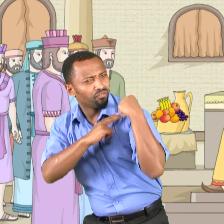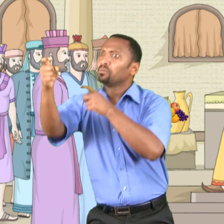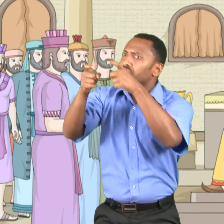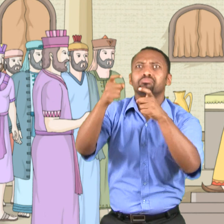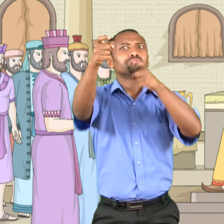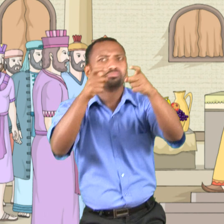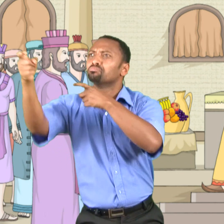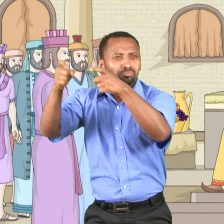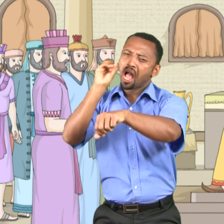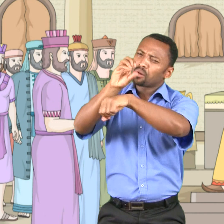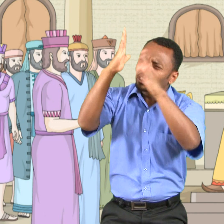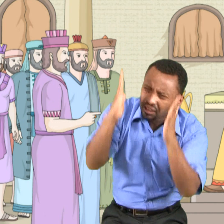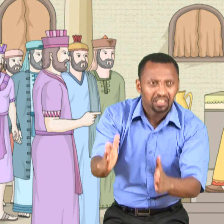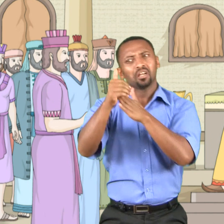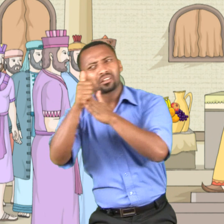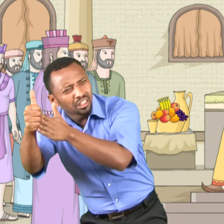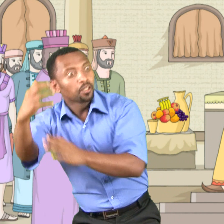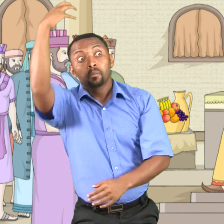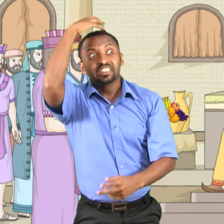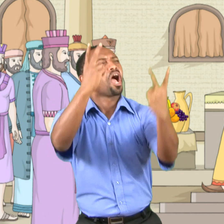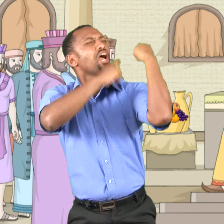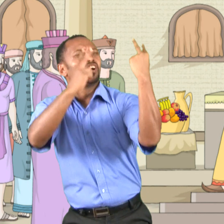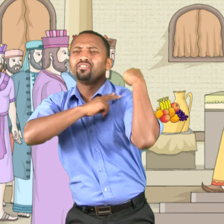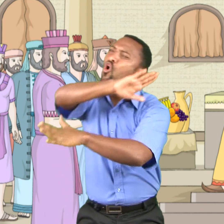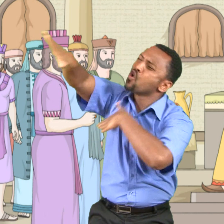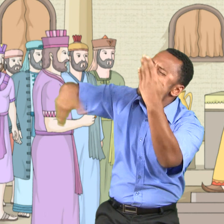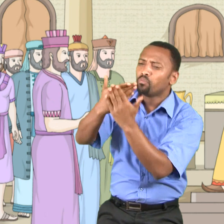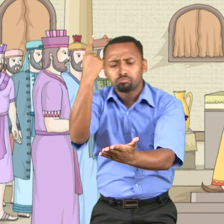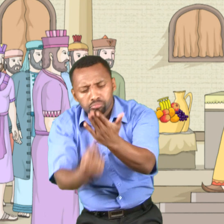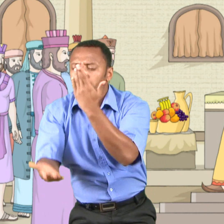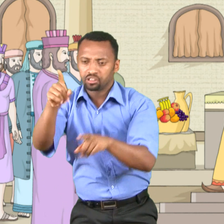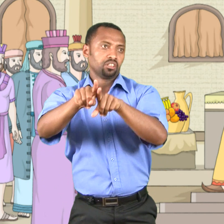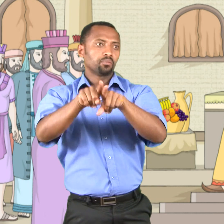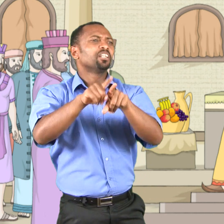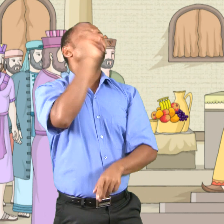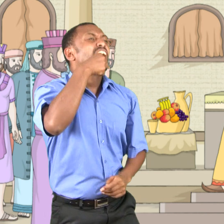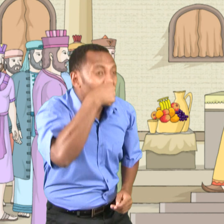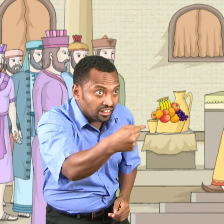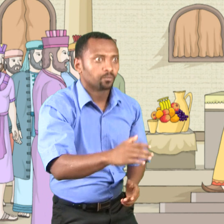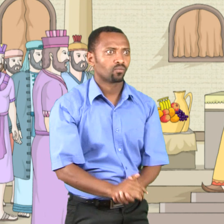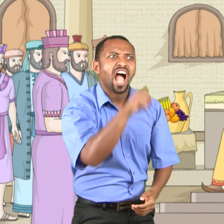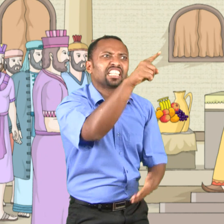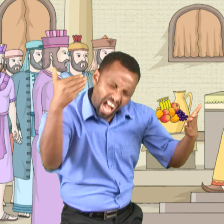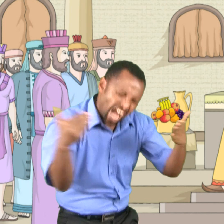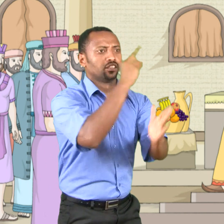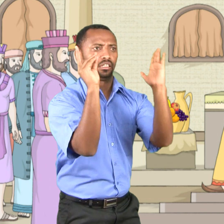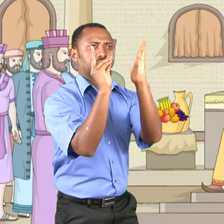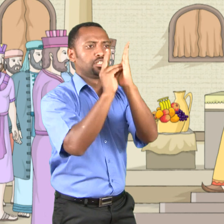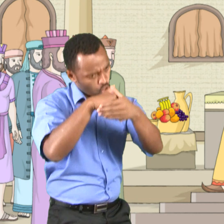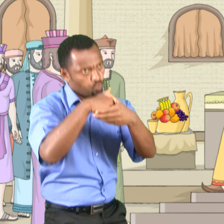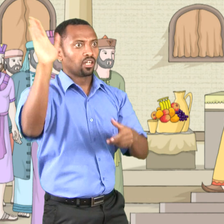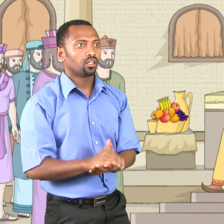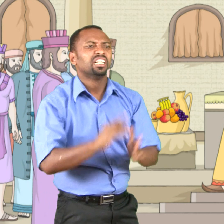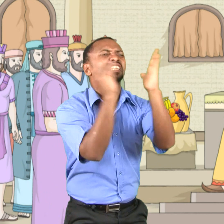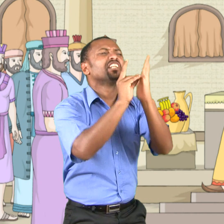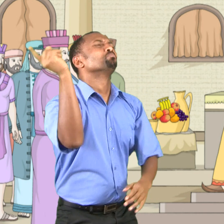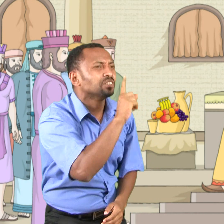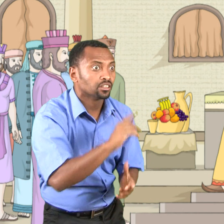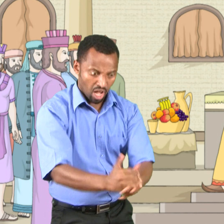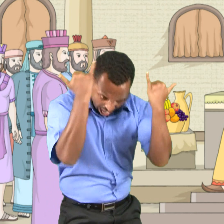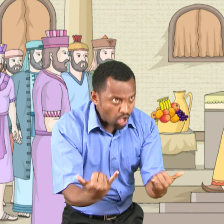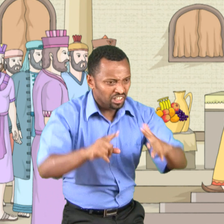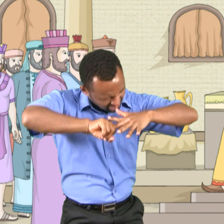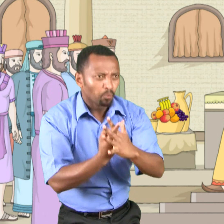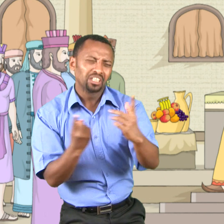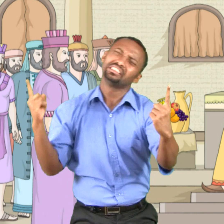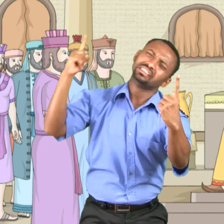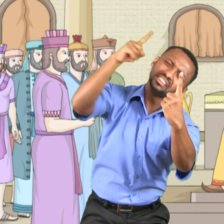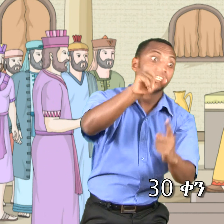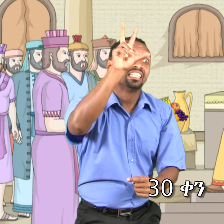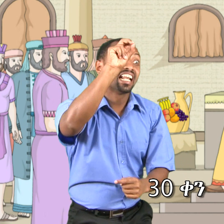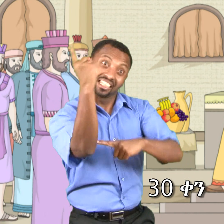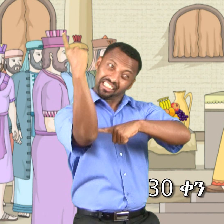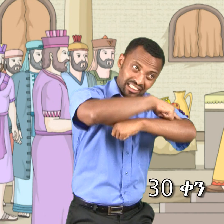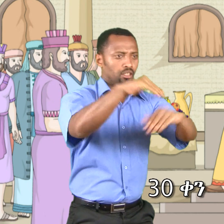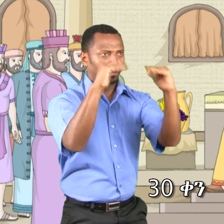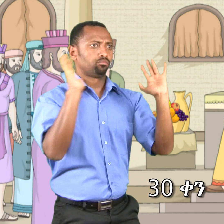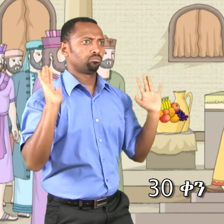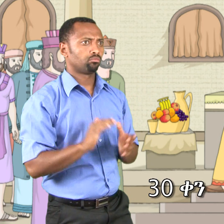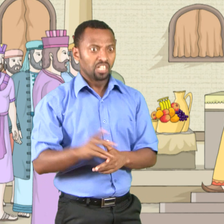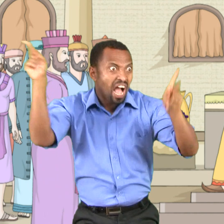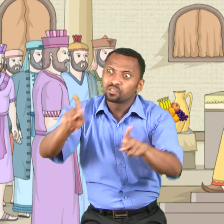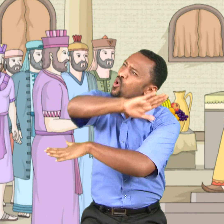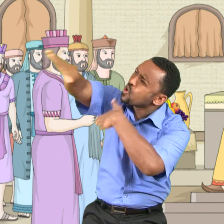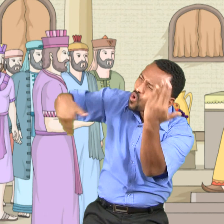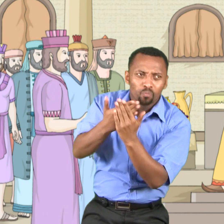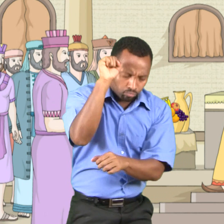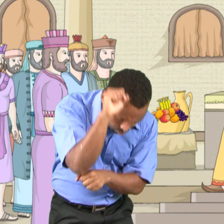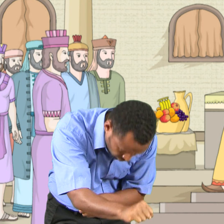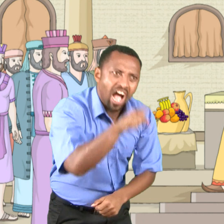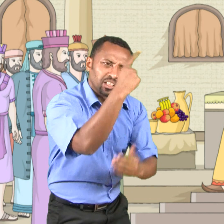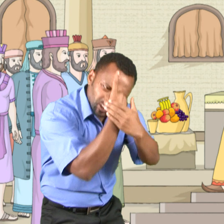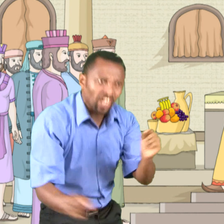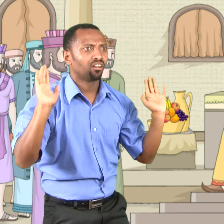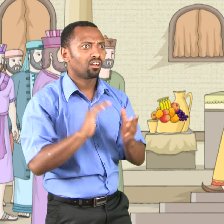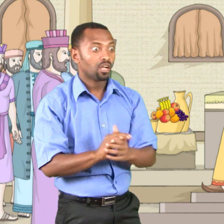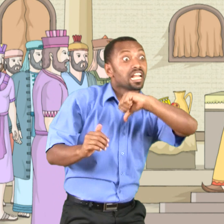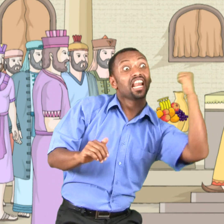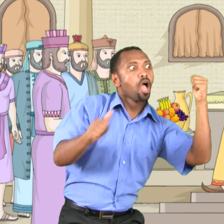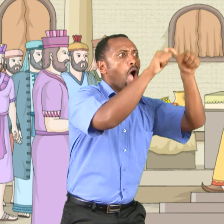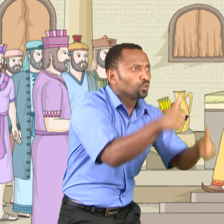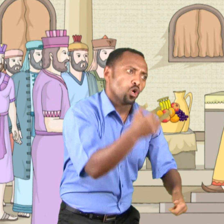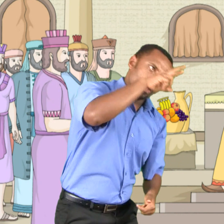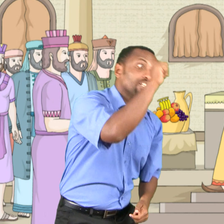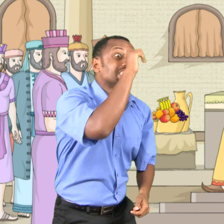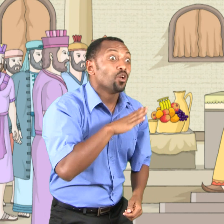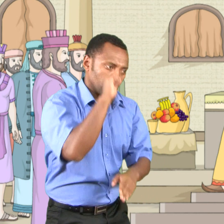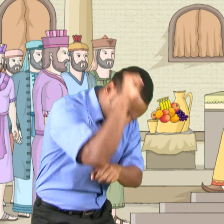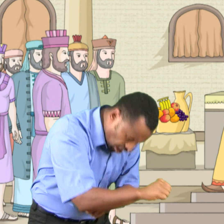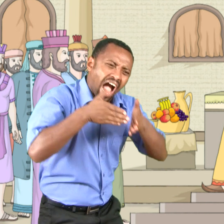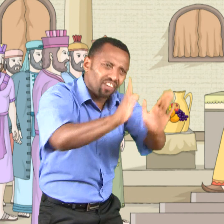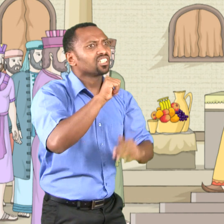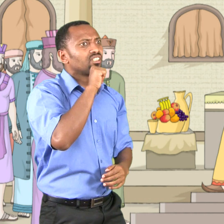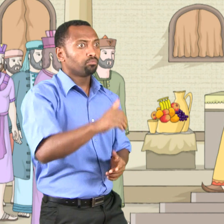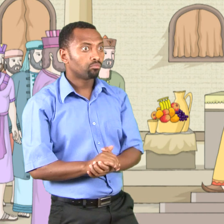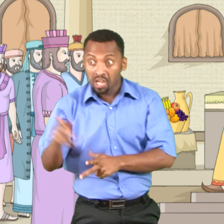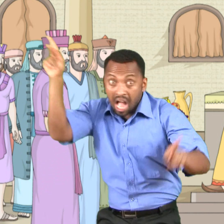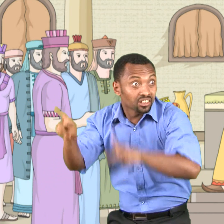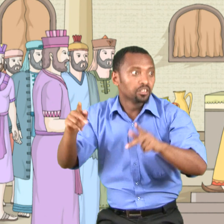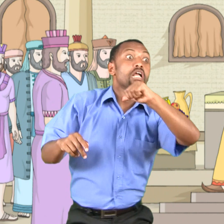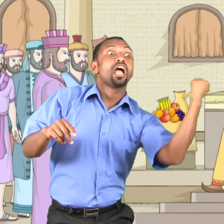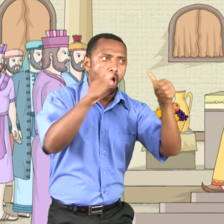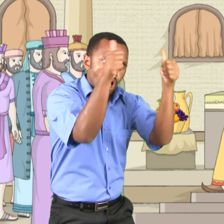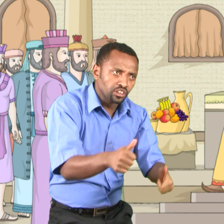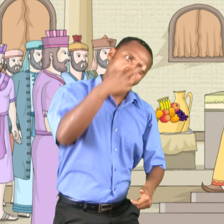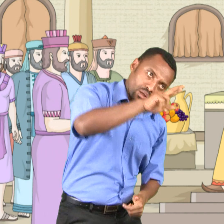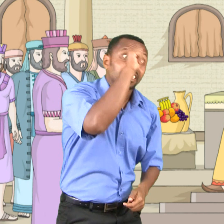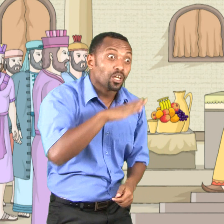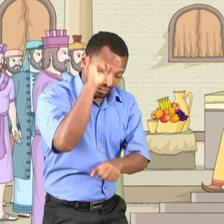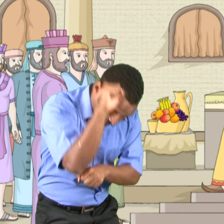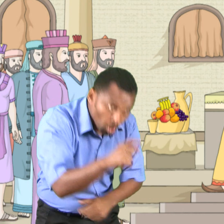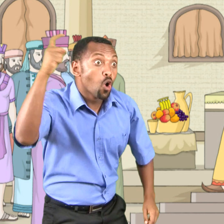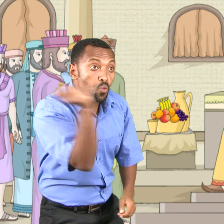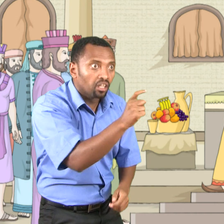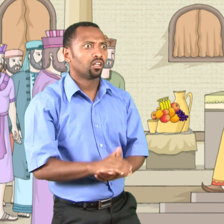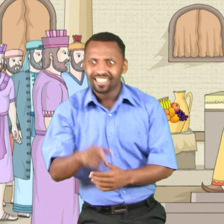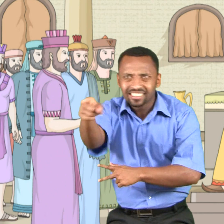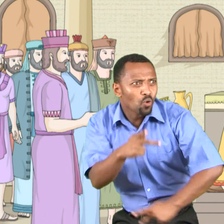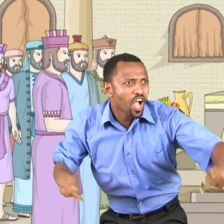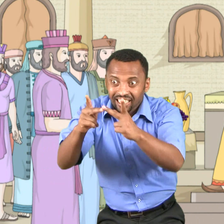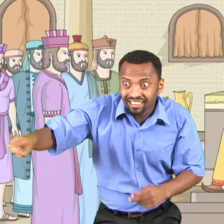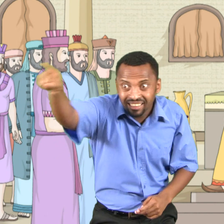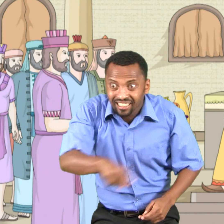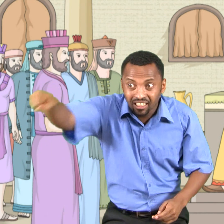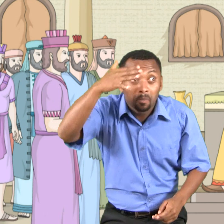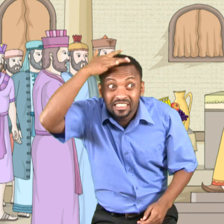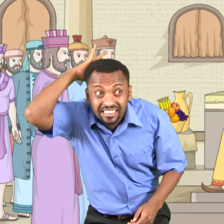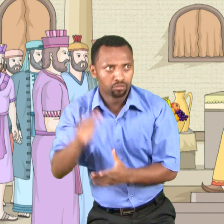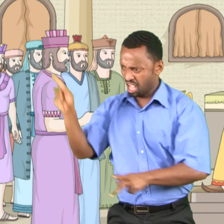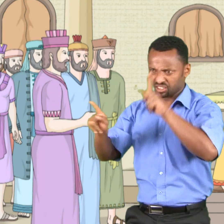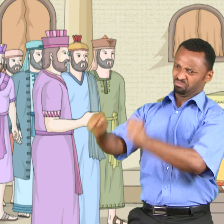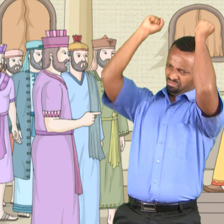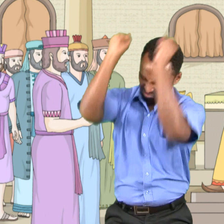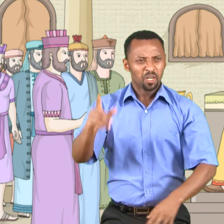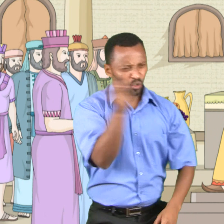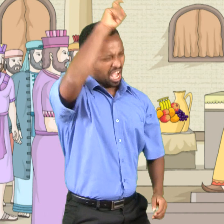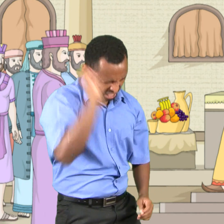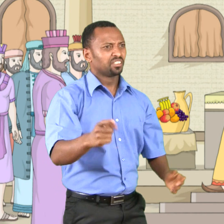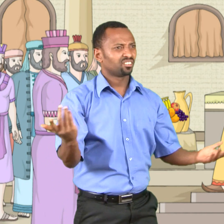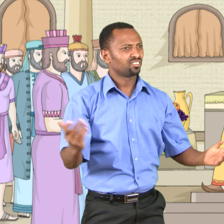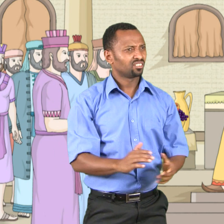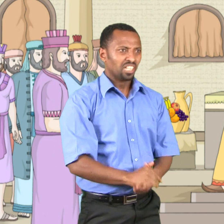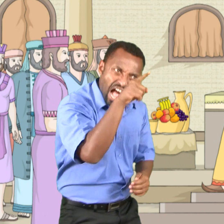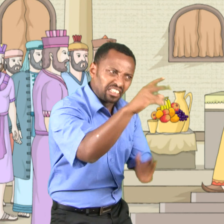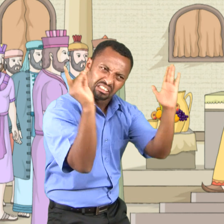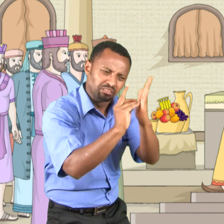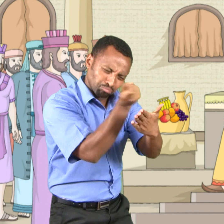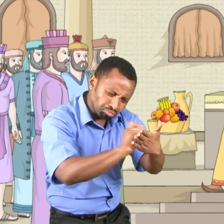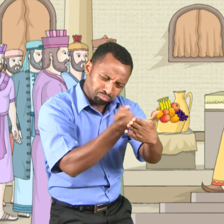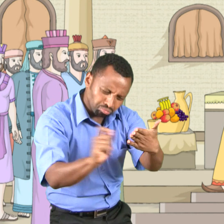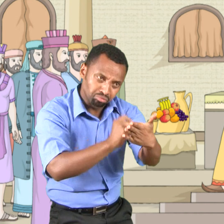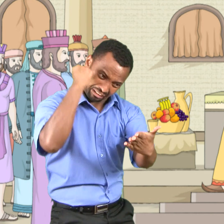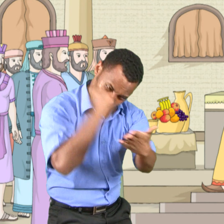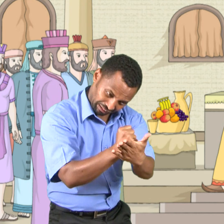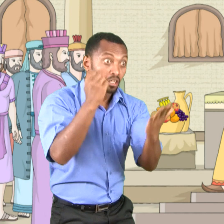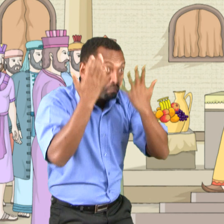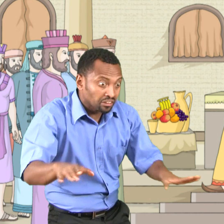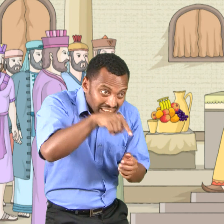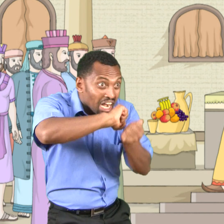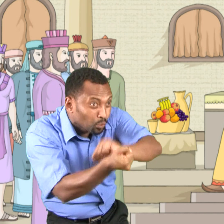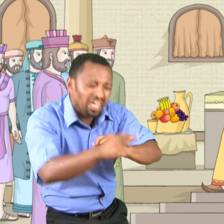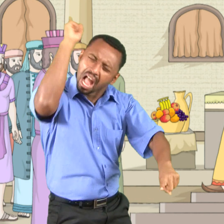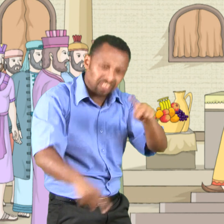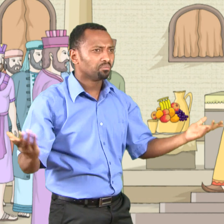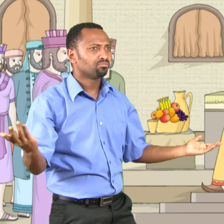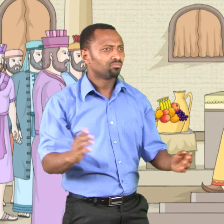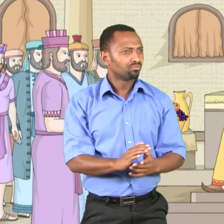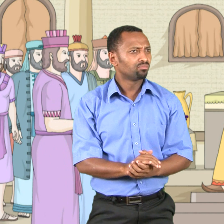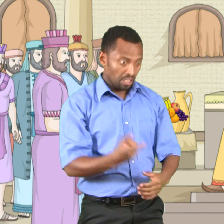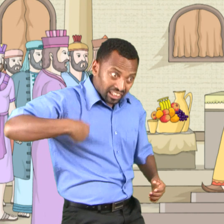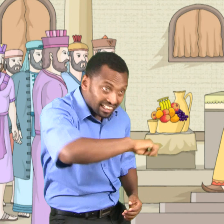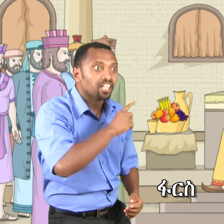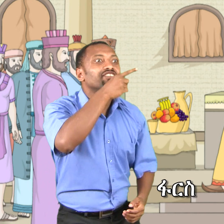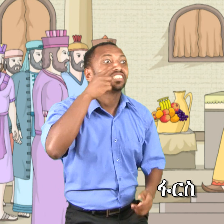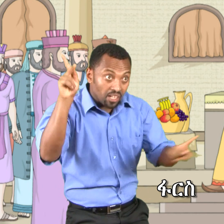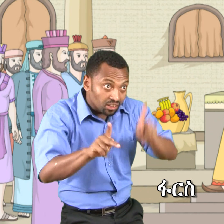All the royal administrators, prefects, satraps, advisers, and governors have agreed that the king should establish an ordinance and enforce a decree that for thirty days anyone who petitions any god or man except you, O king, will be thrown into the den of lions.